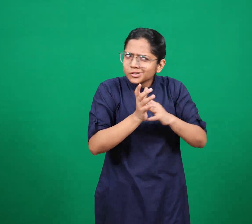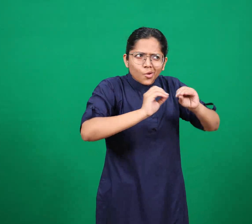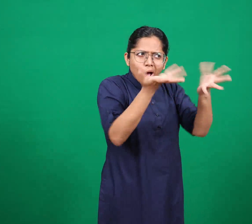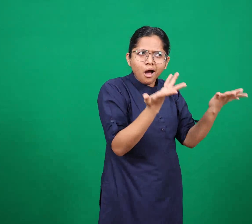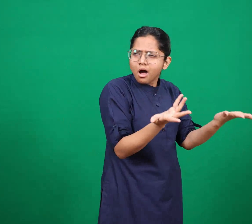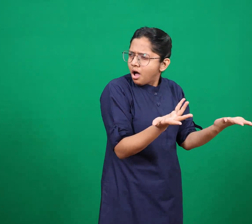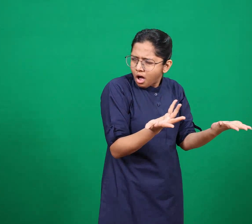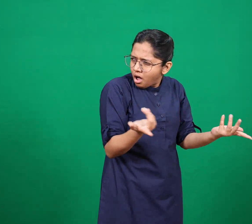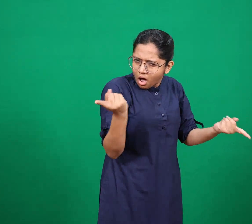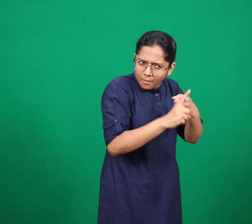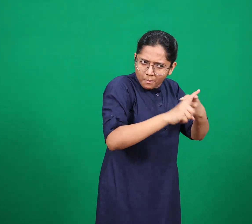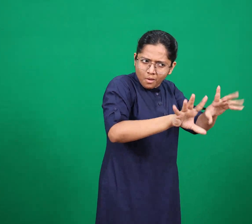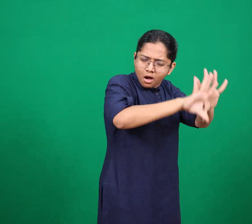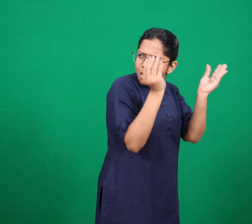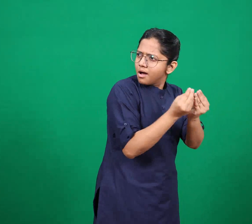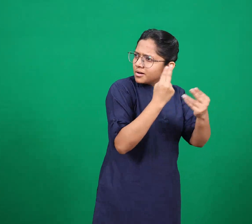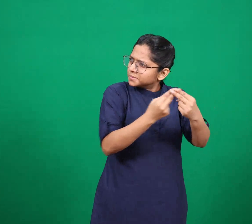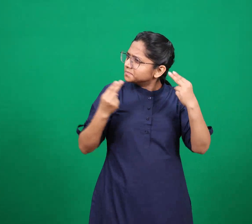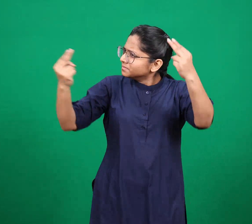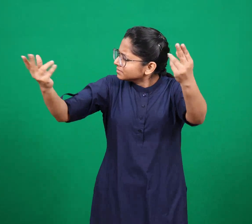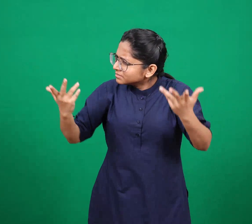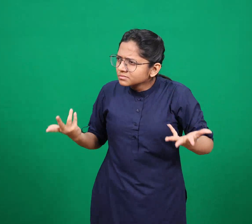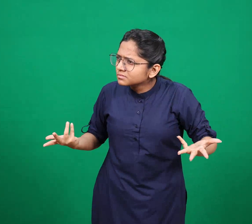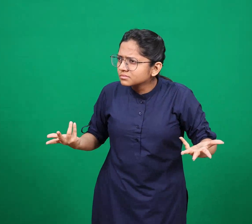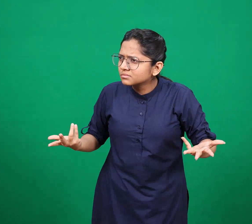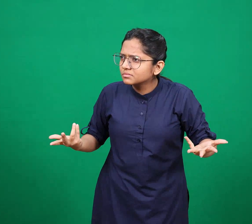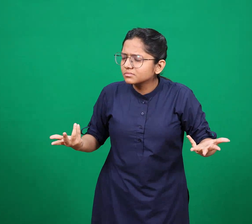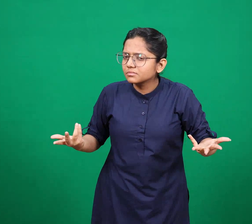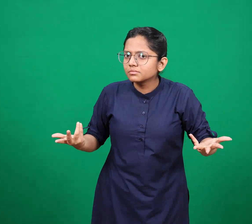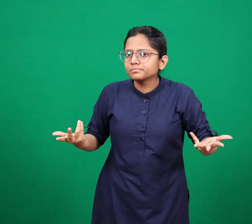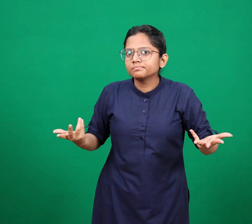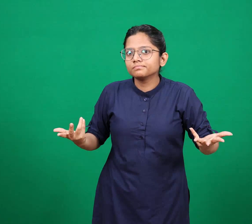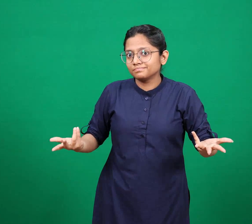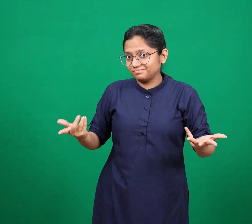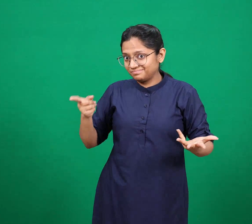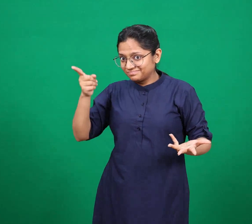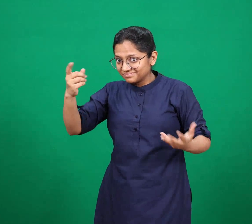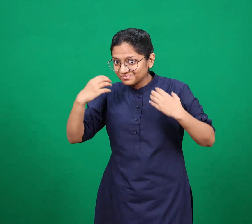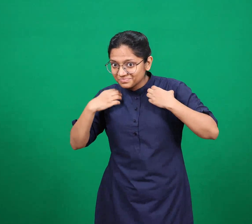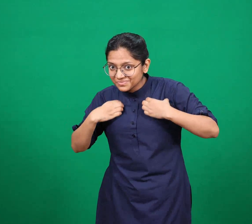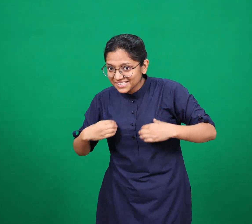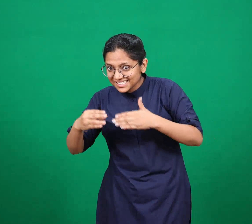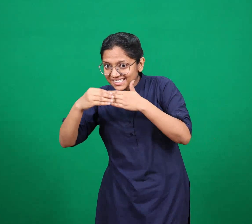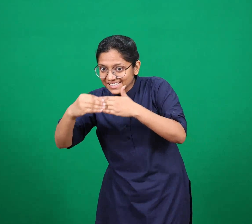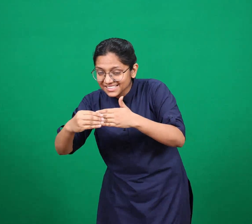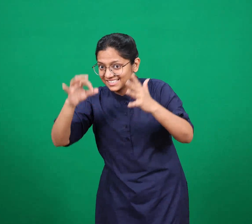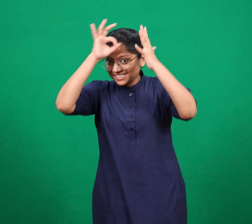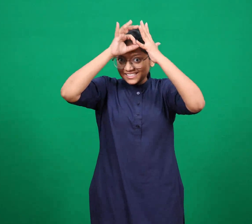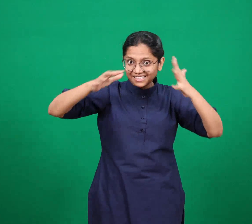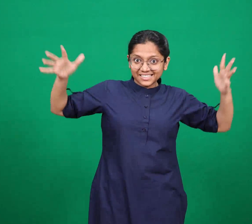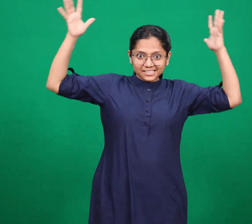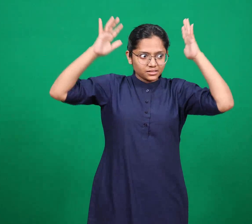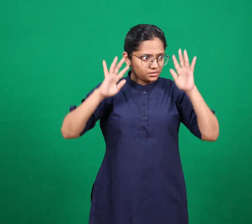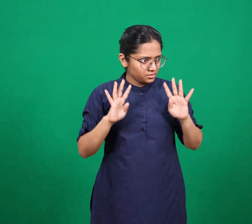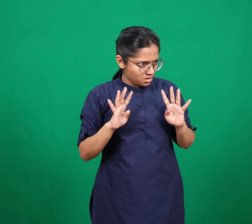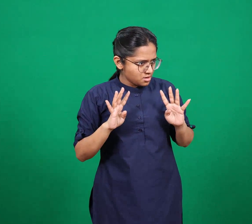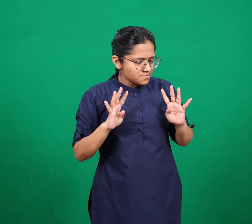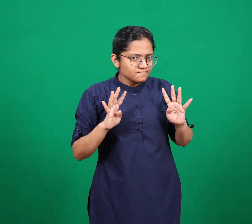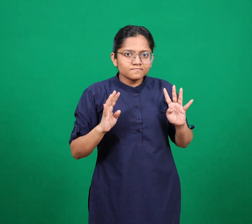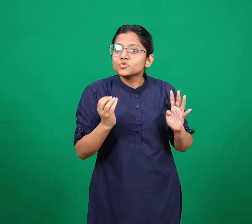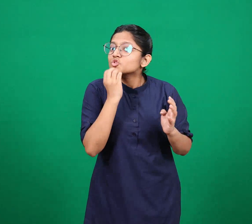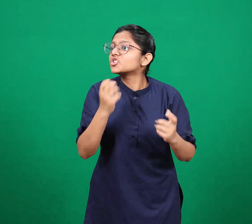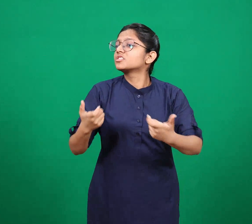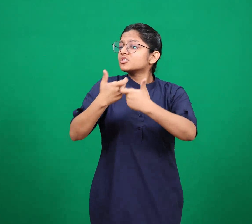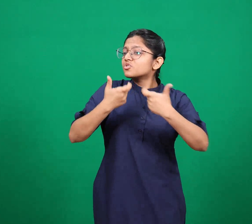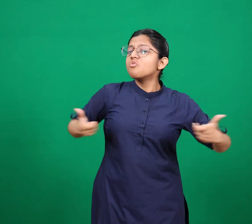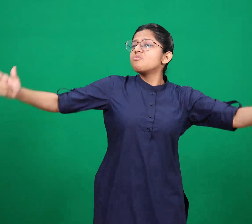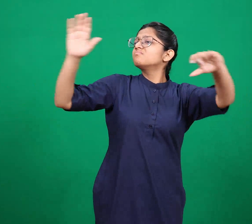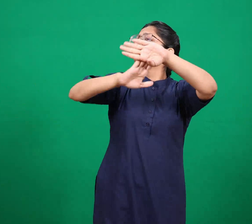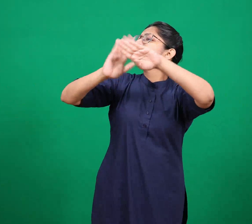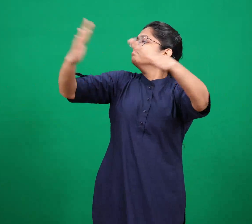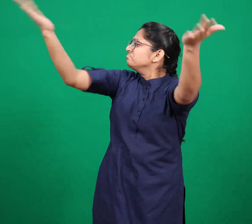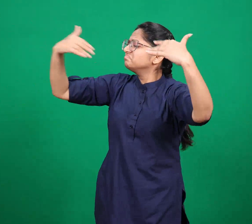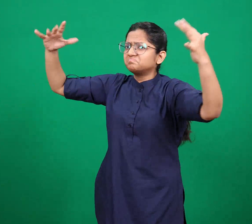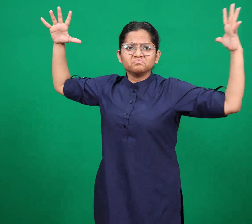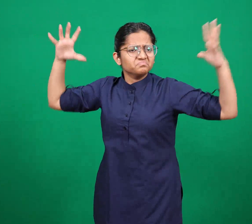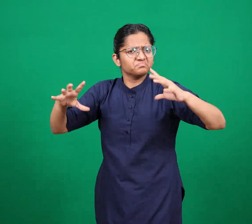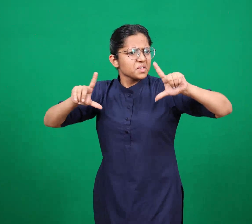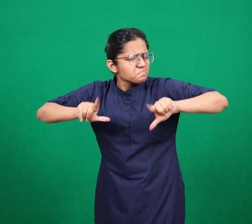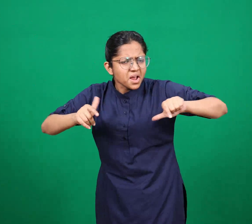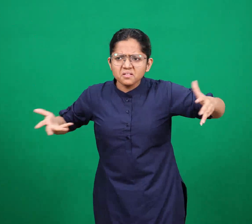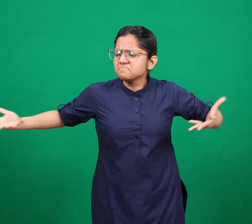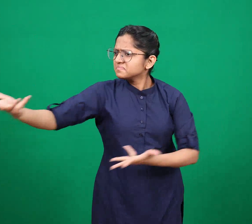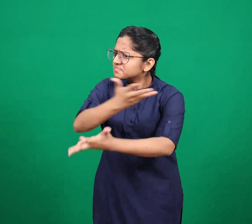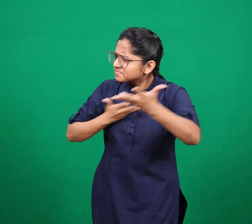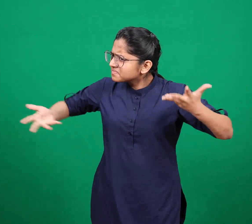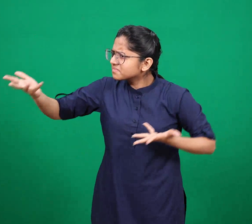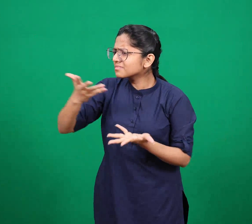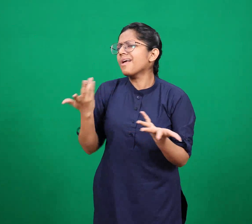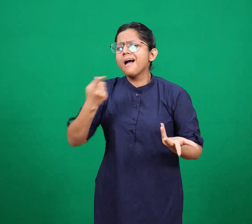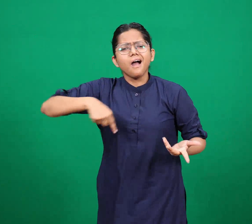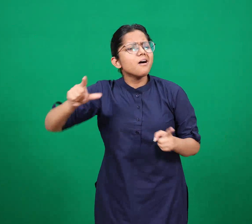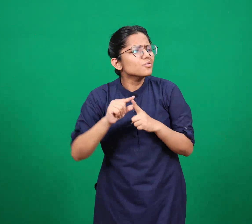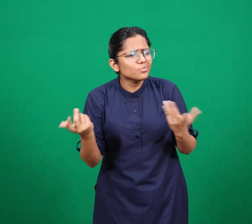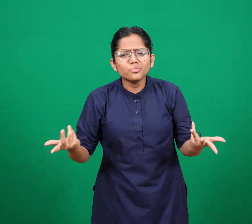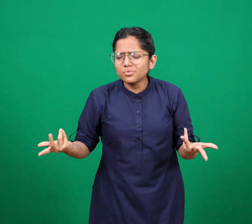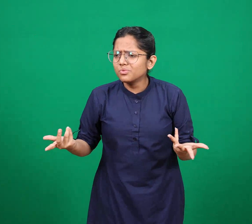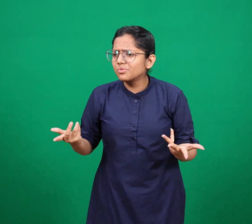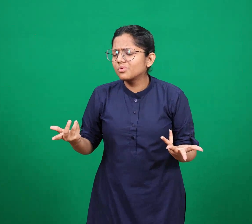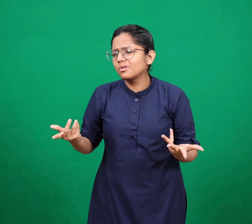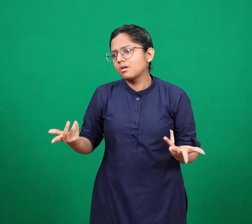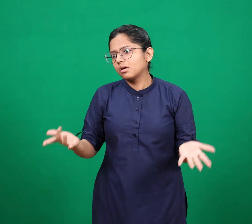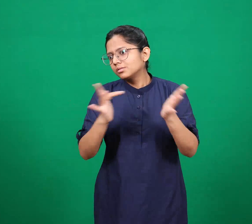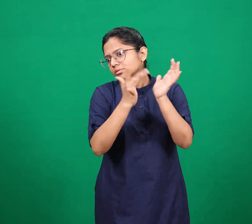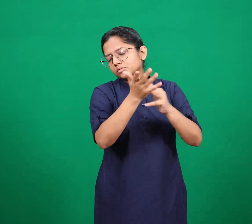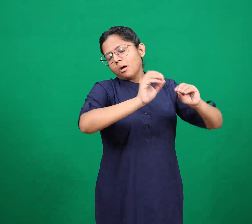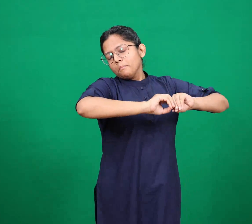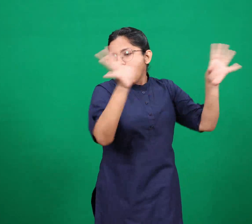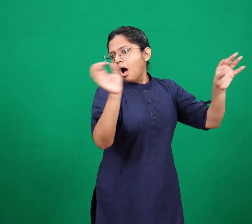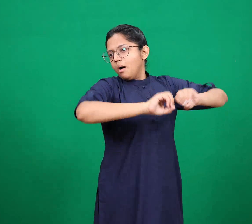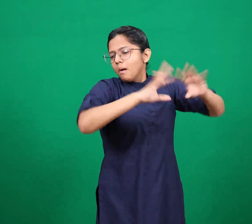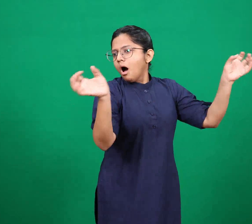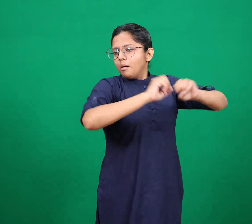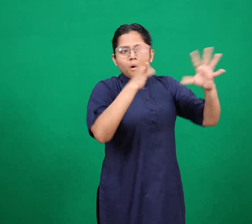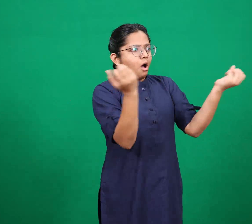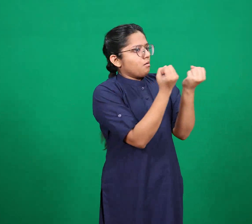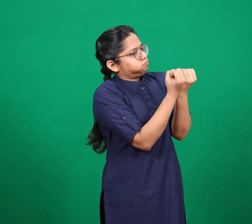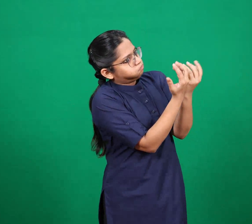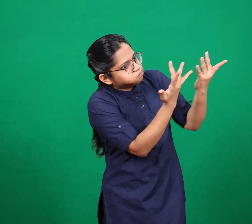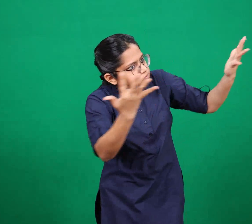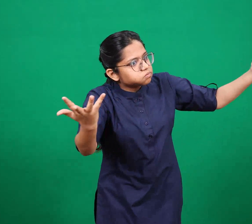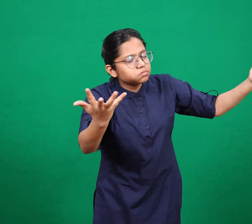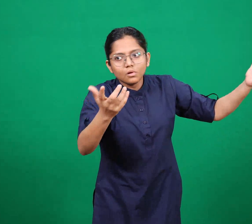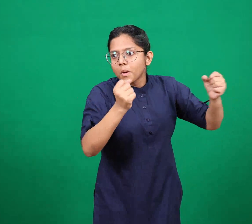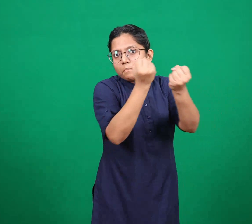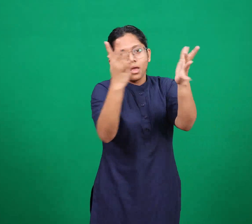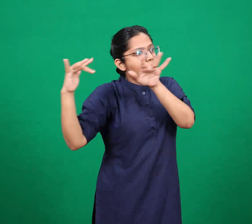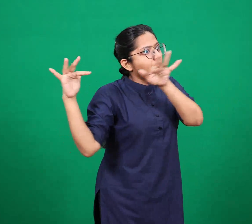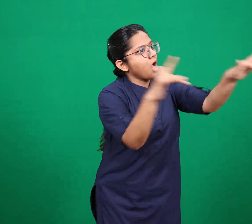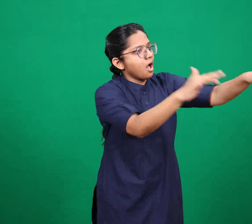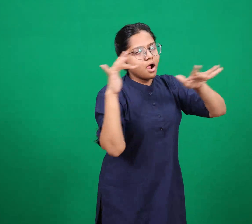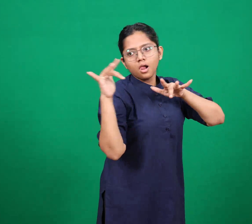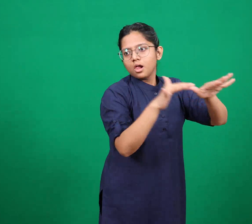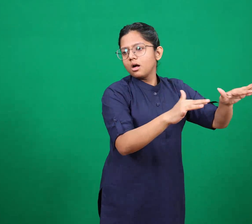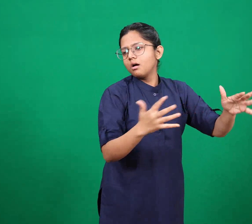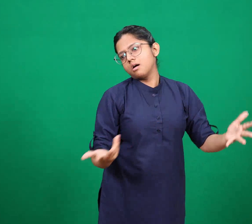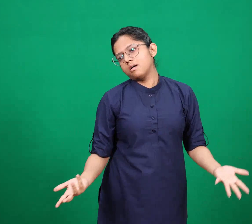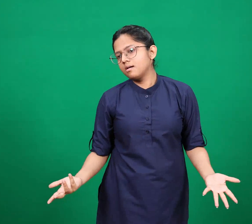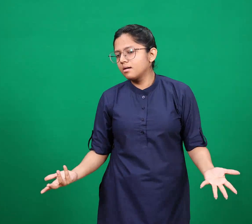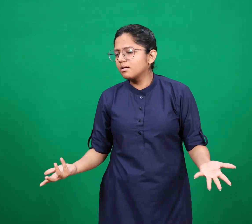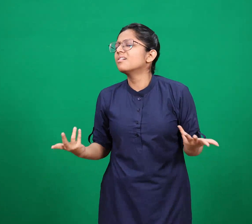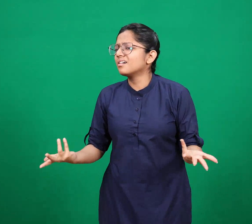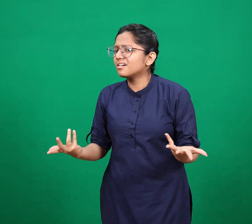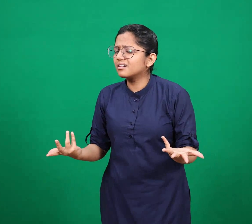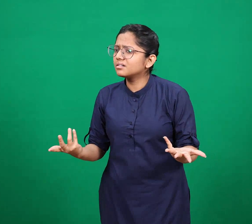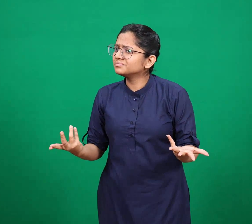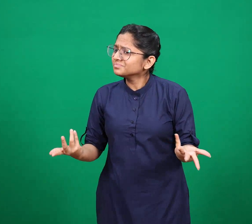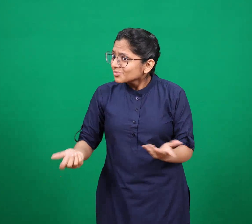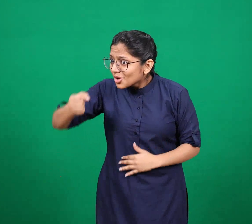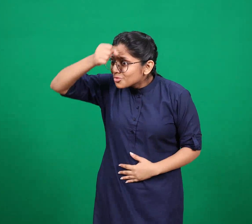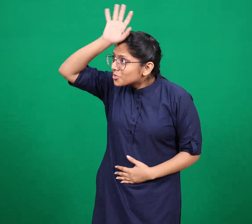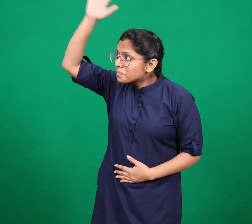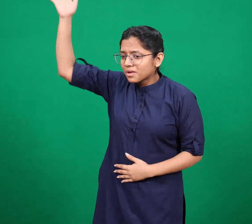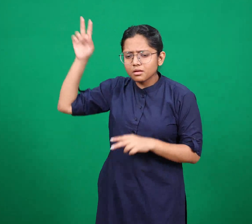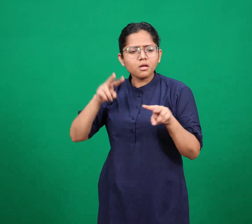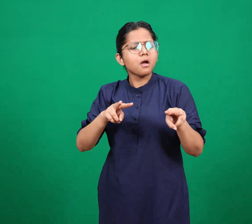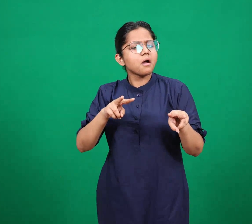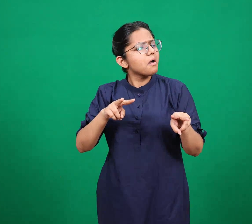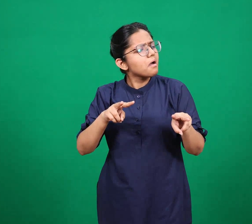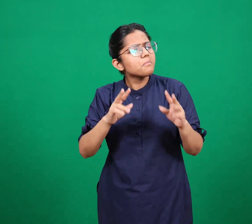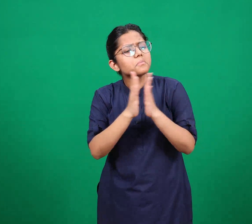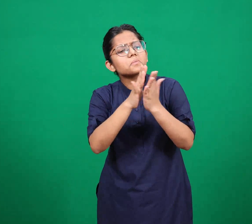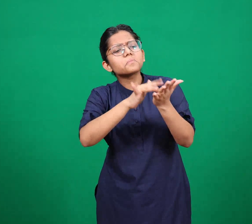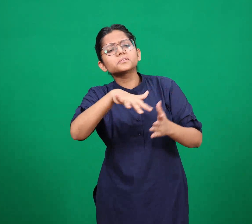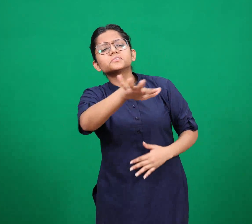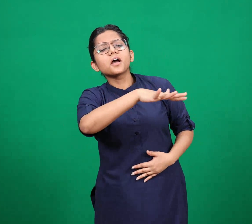Then the chief priests and Pharisees convened the Sanhedrin and said, "What are we to do? This man is performing many signs.